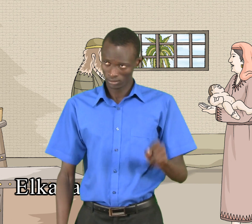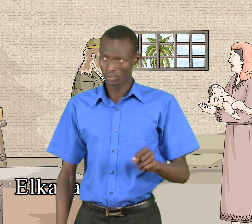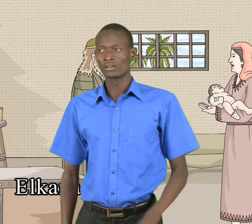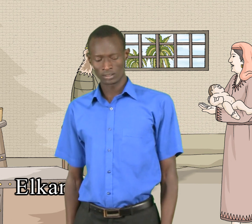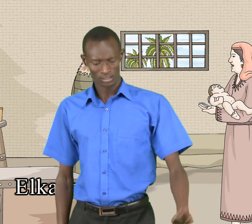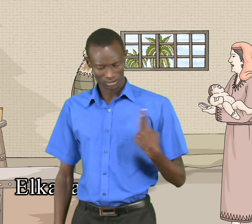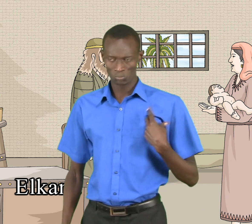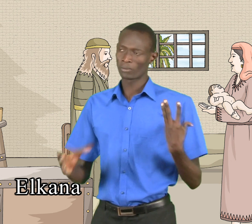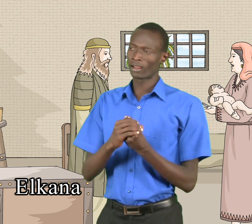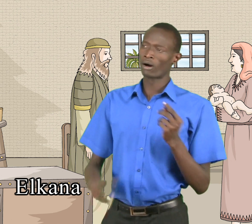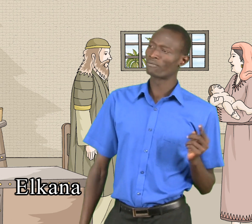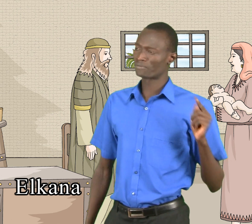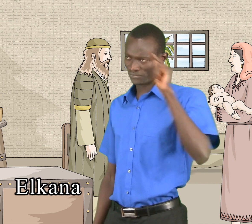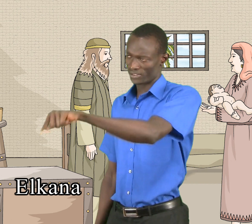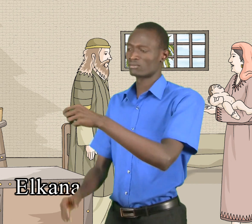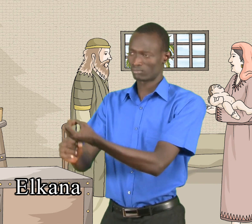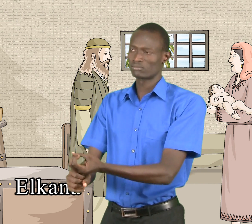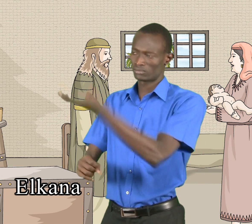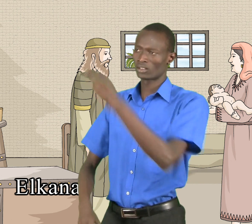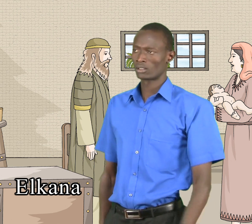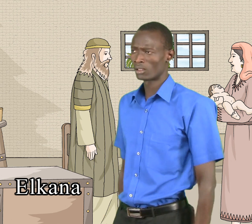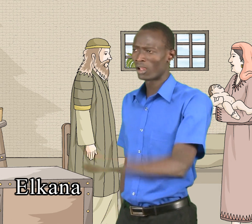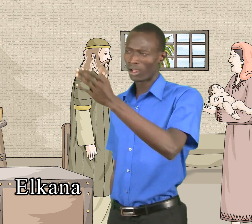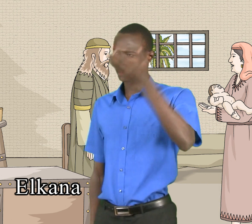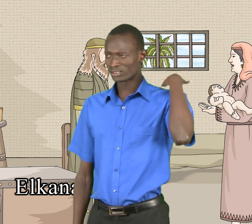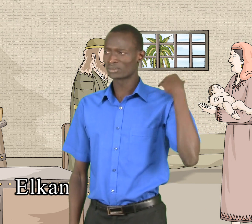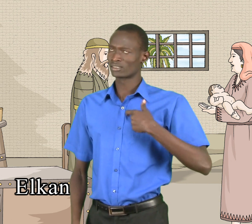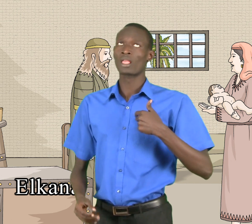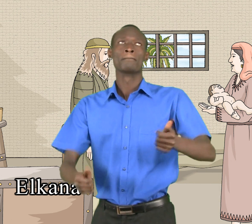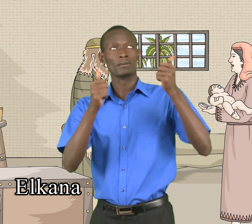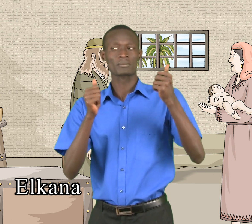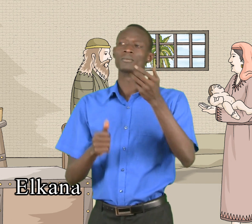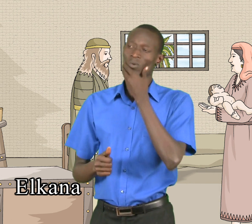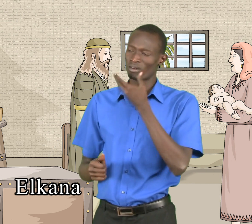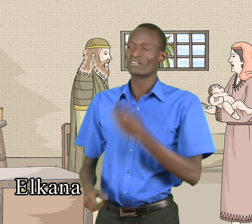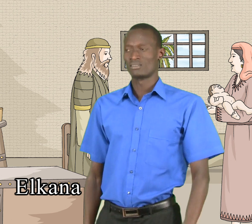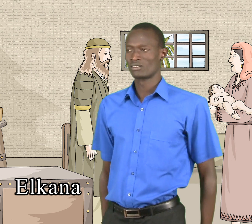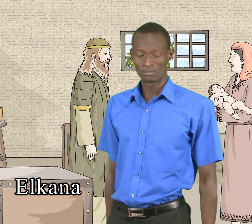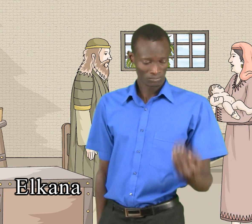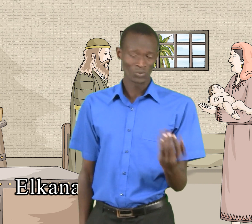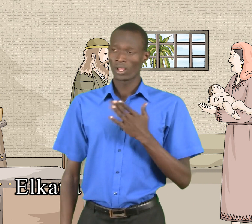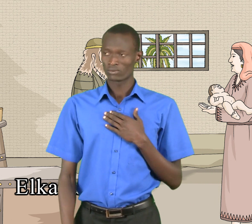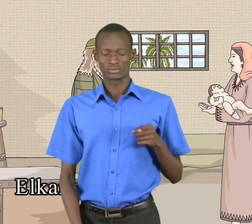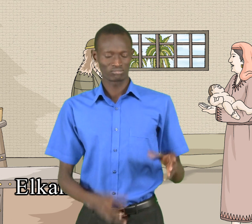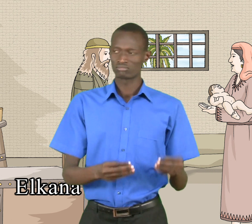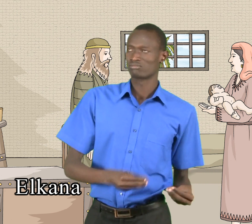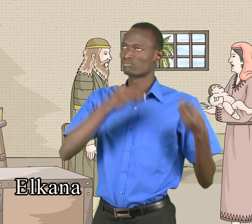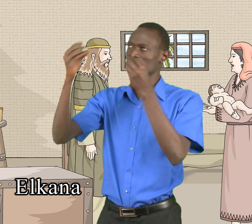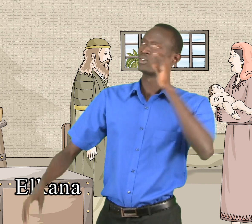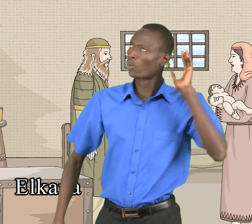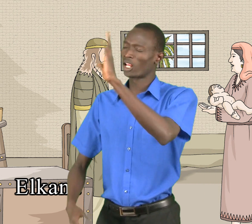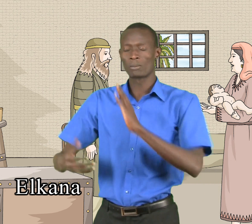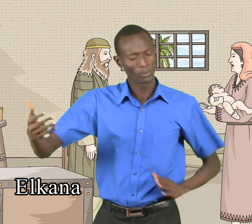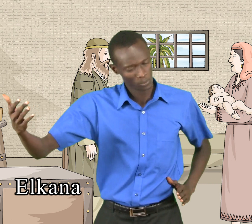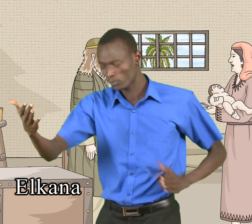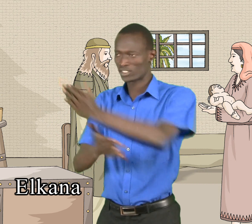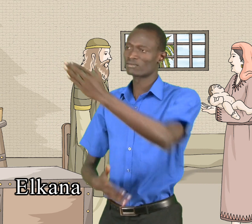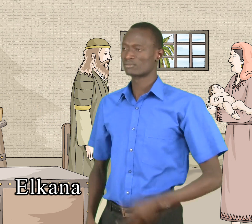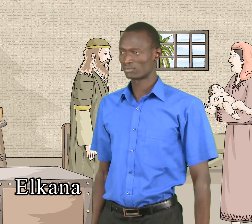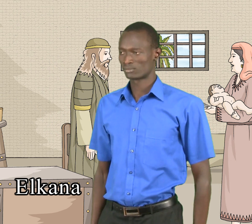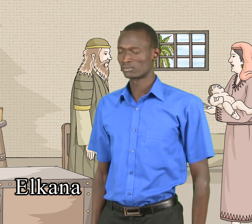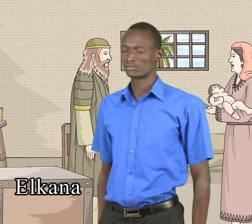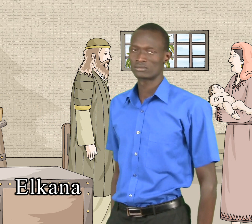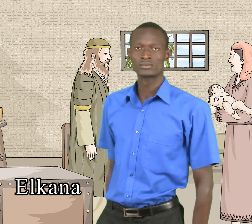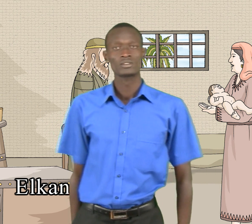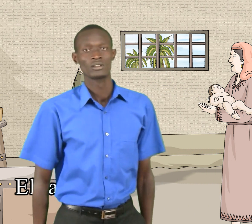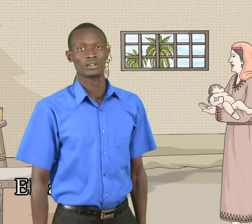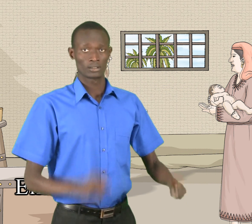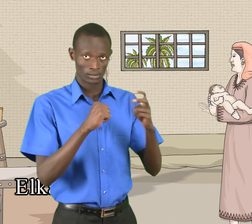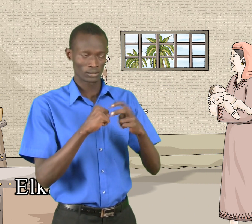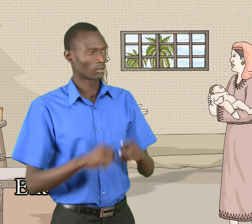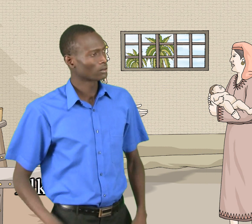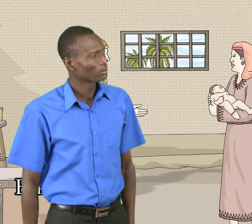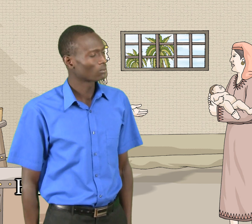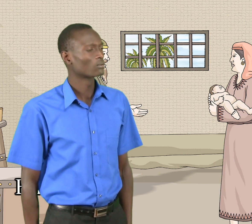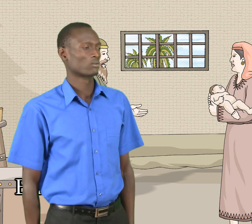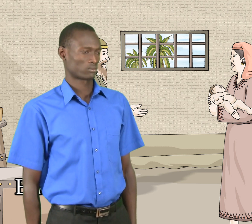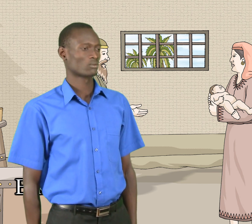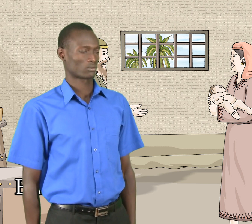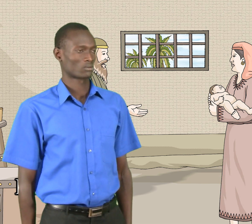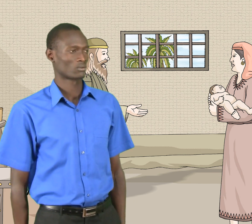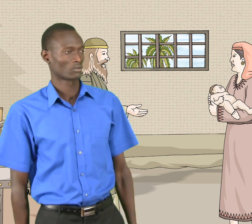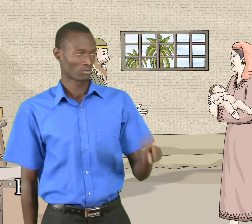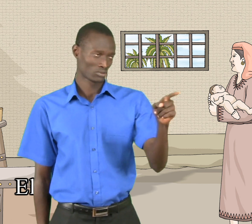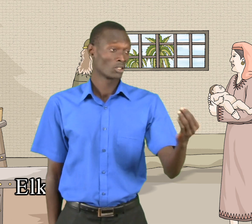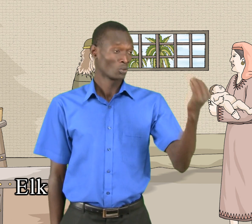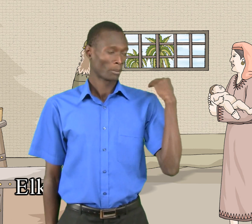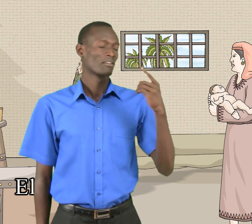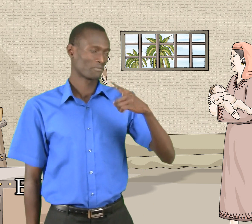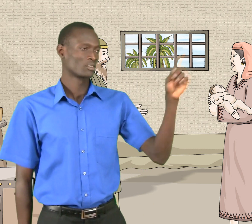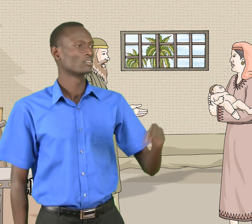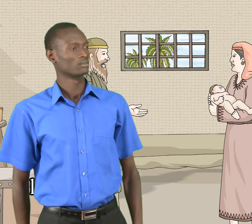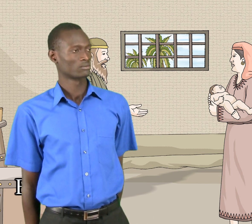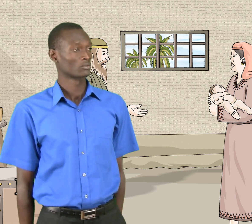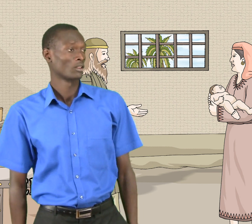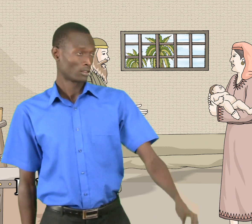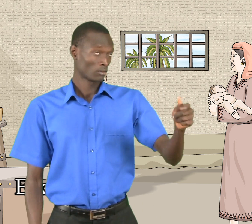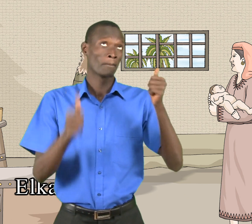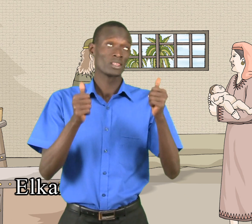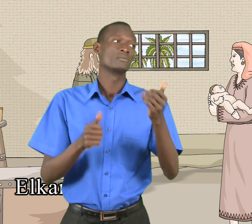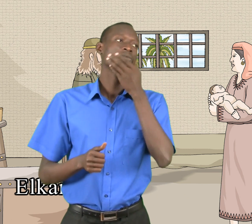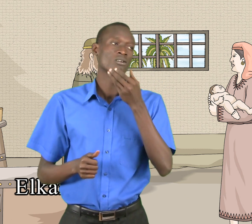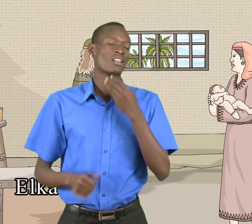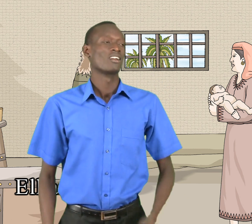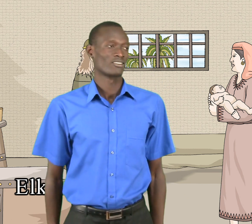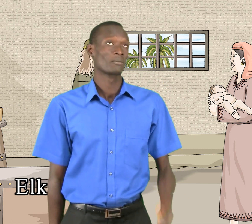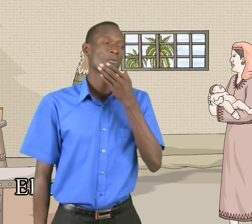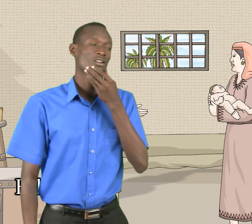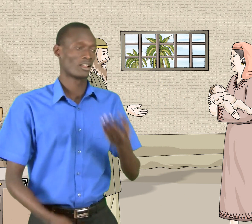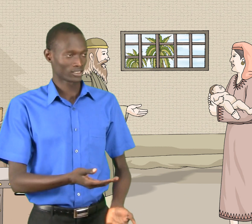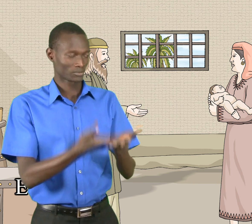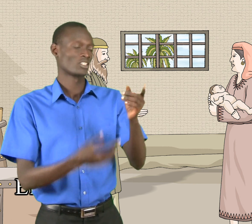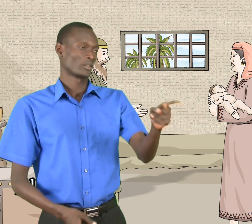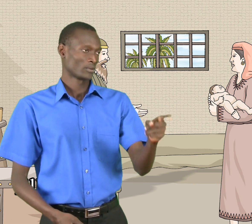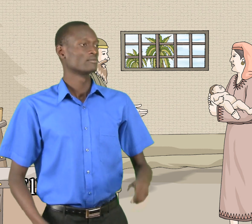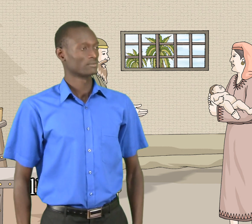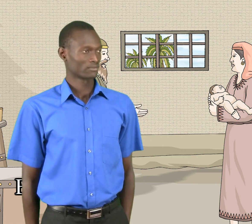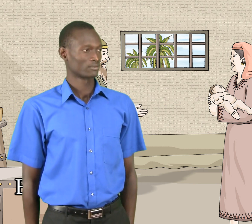“Do what you think is best,” her husband Elkanah replied, “and stay here until you have weaned him.